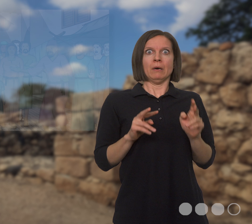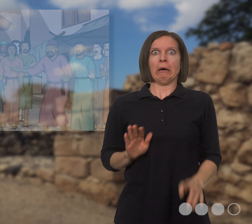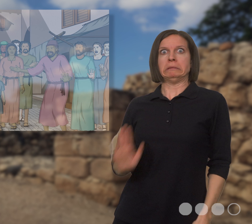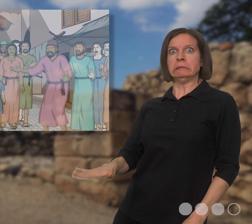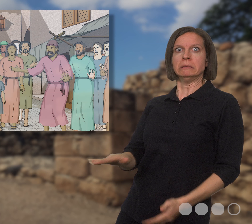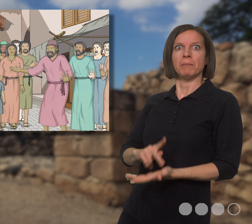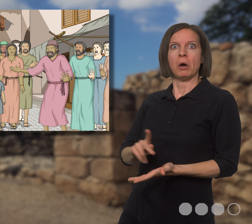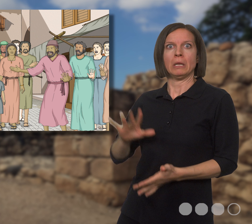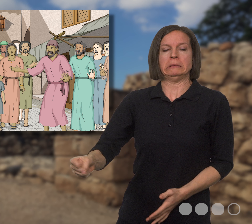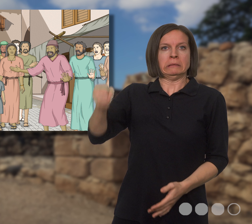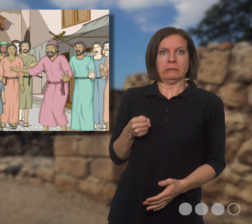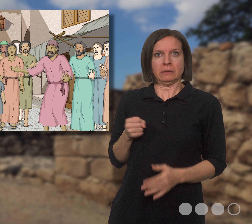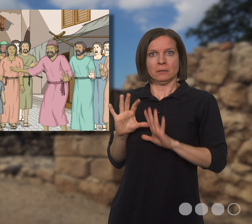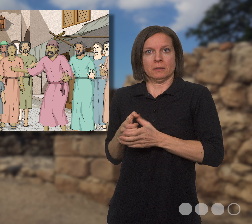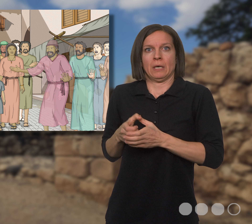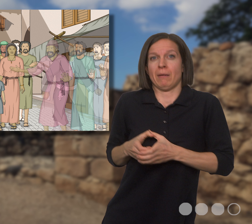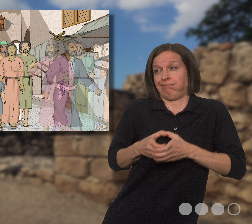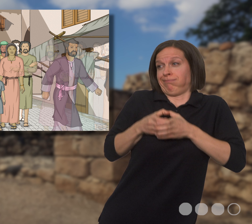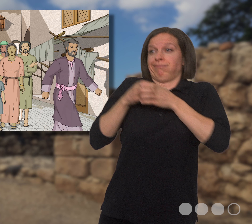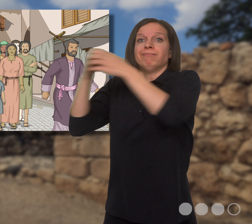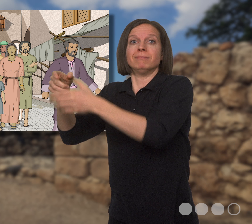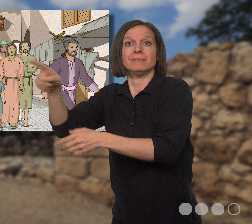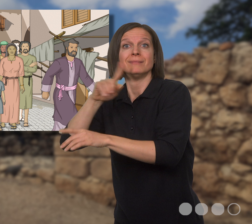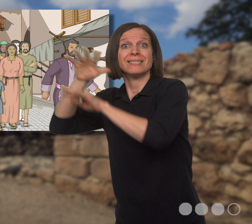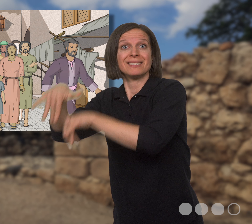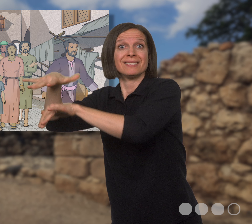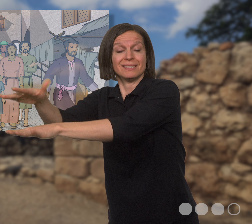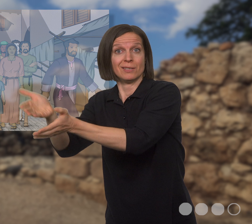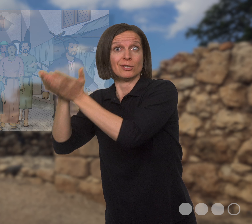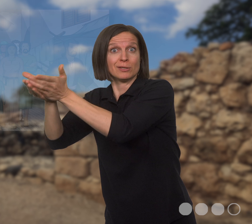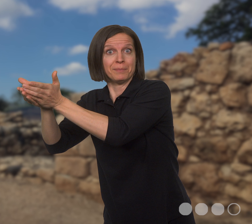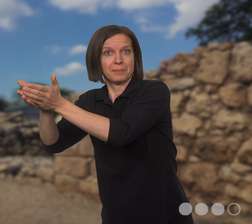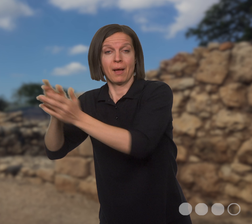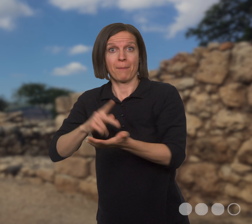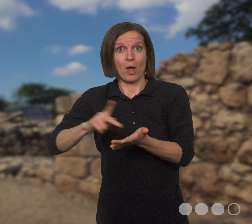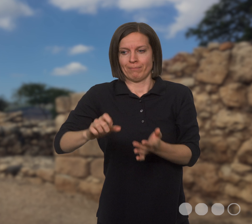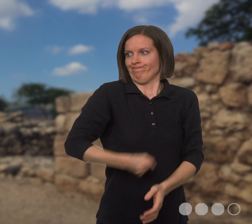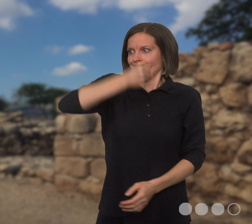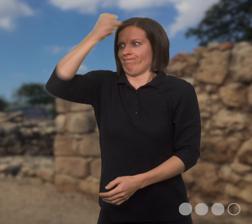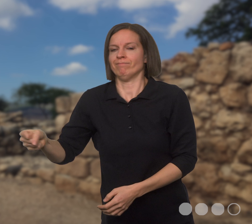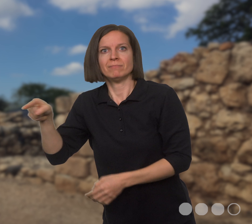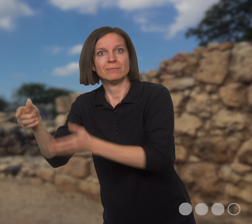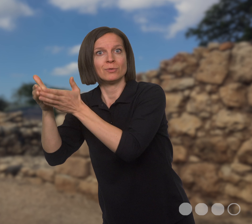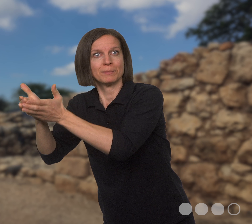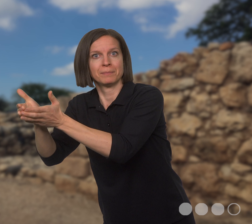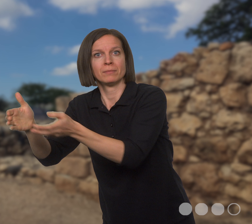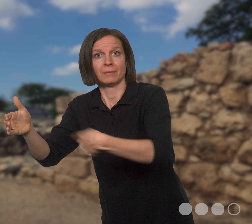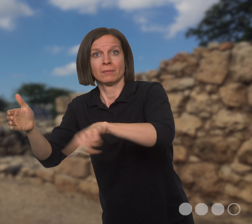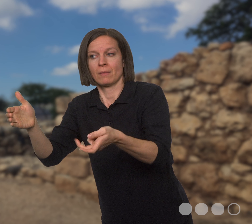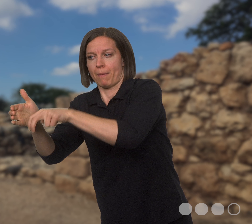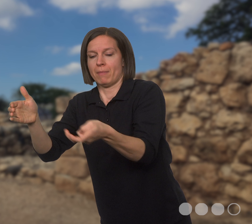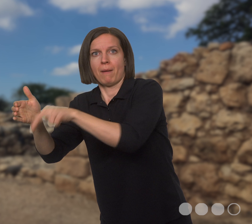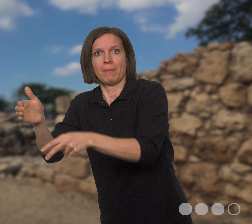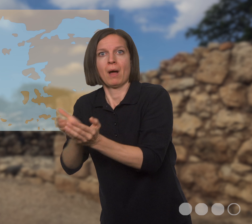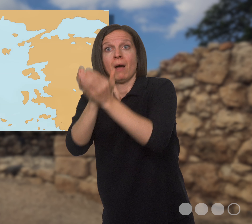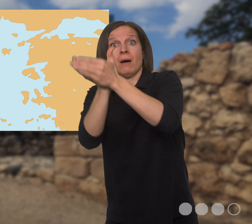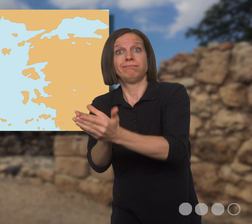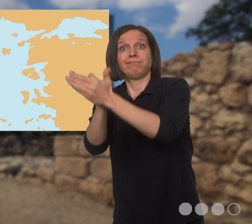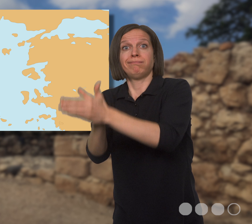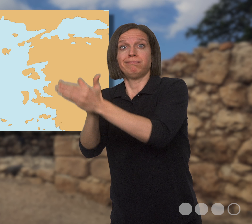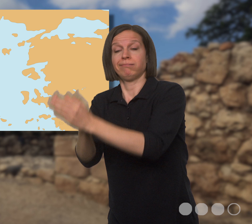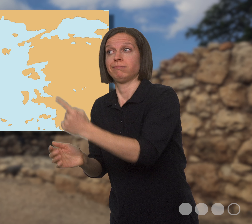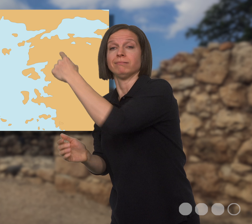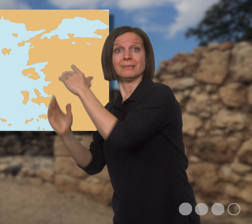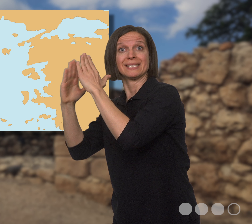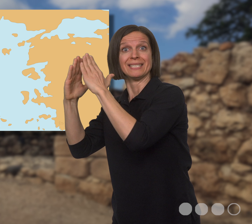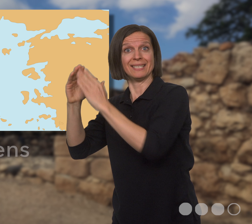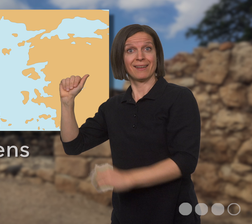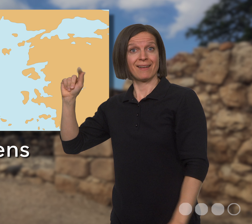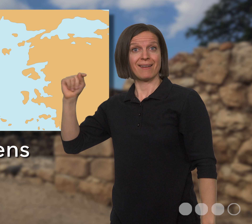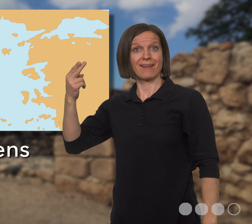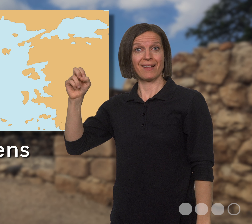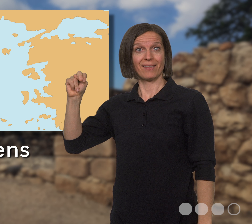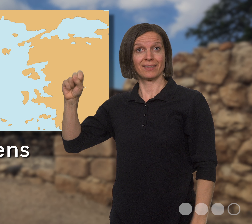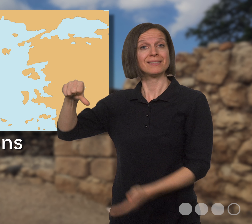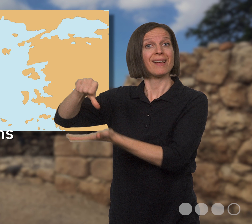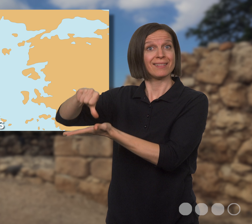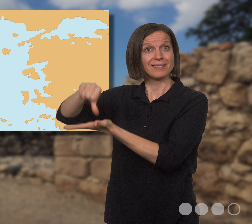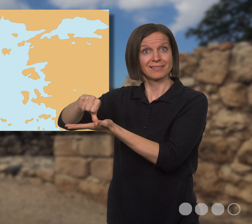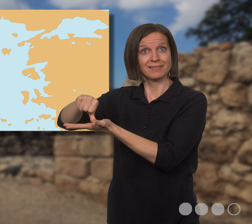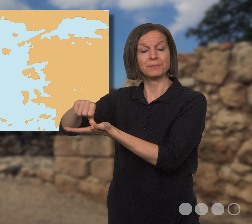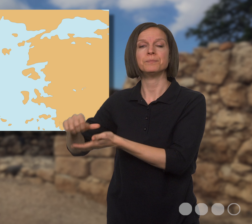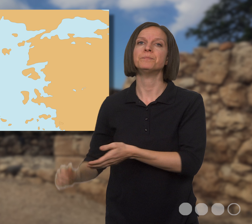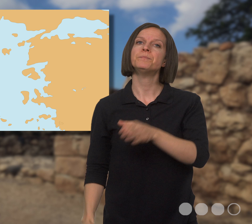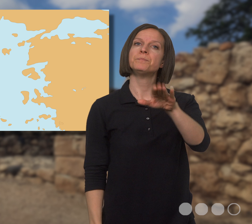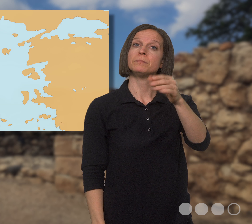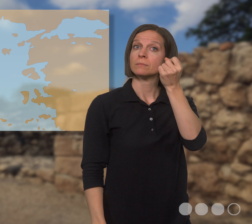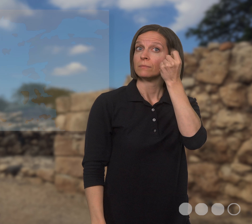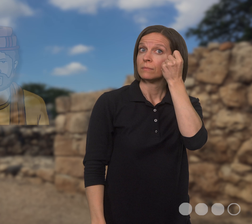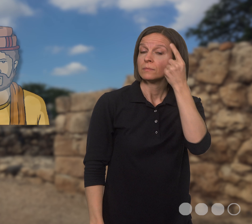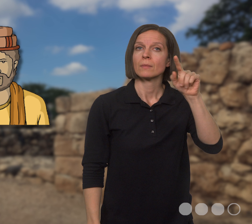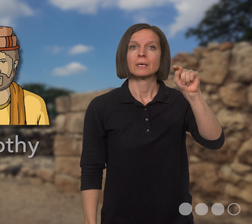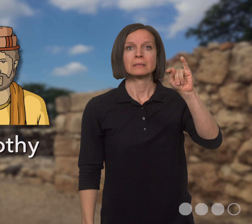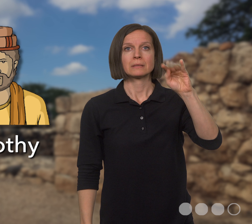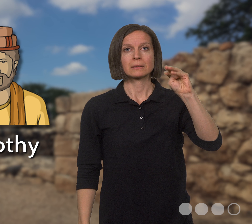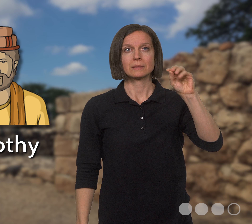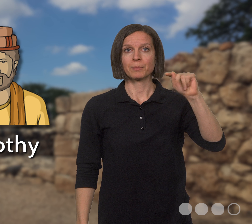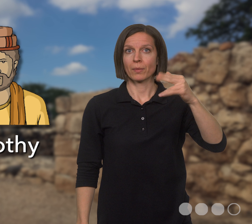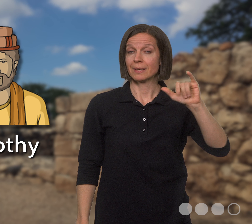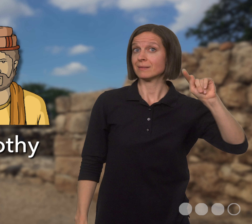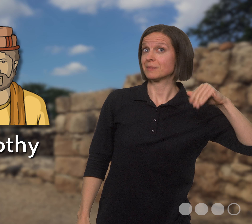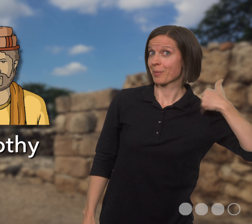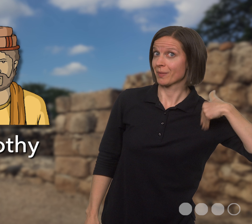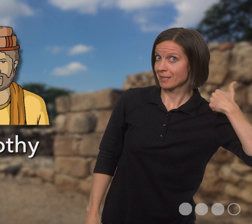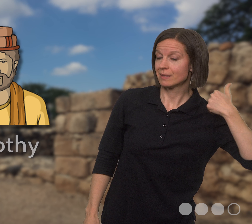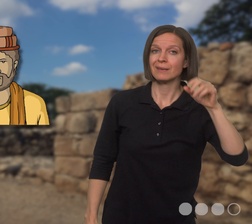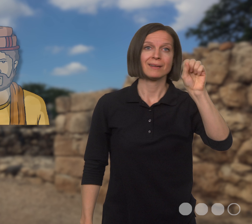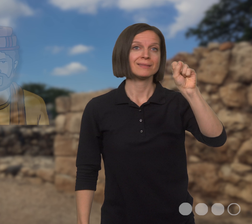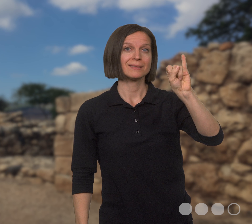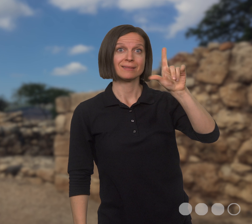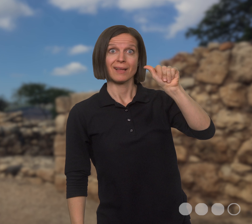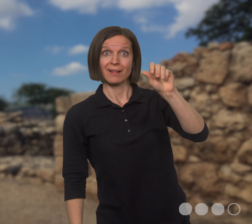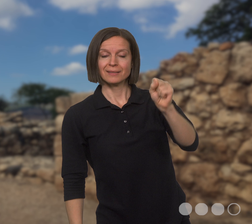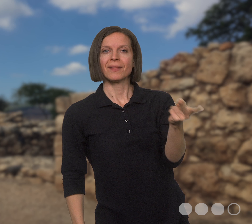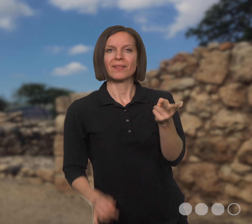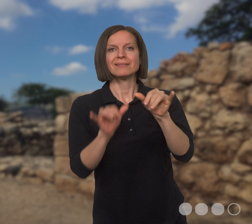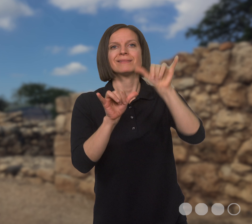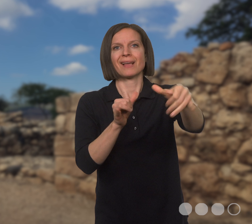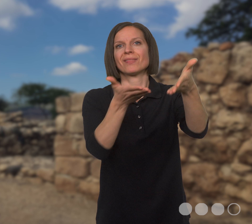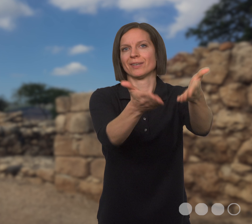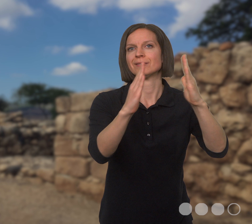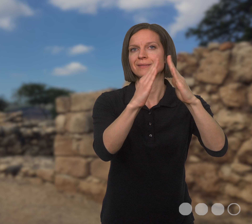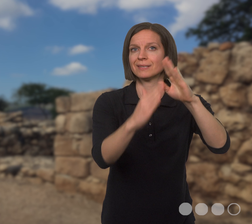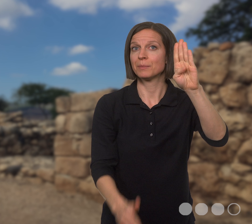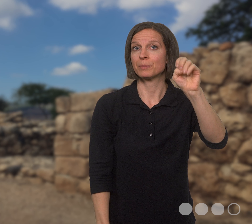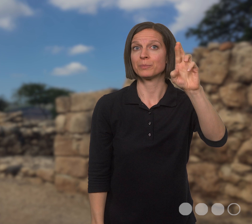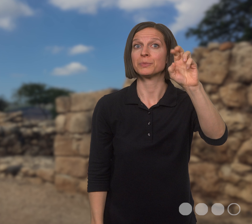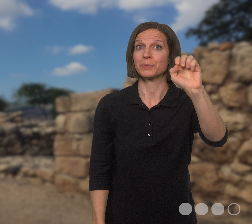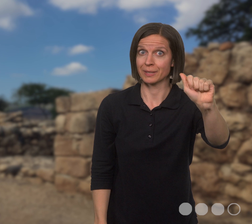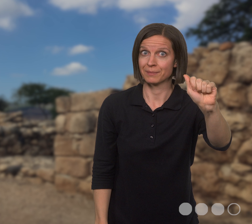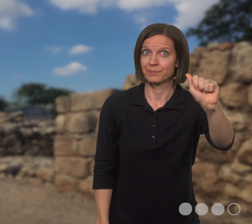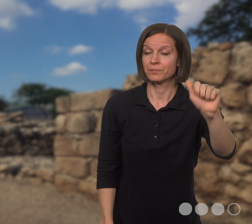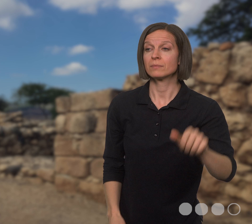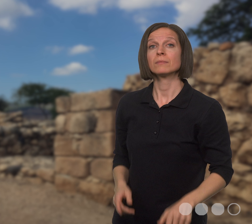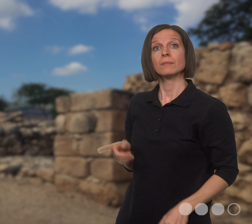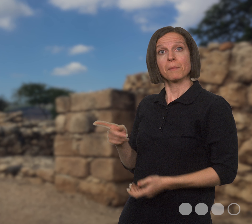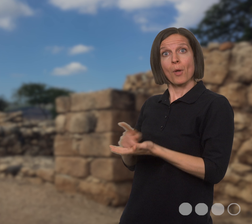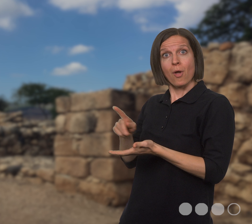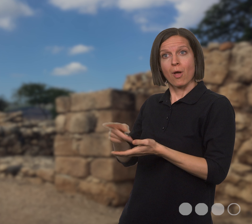The brothers immediately sent Paul to the coast, but Silas and Timothy remained in Berea.